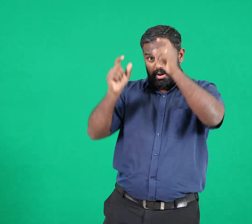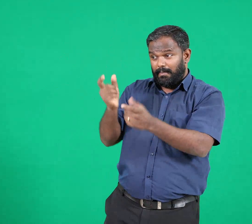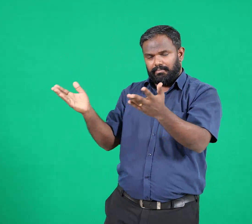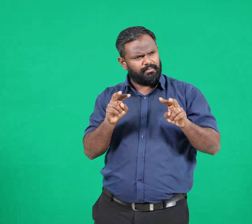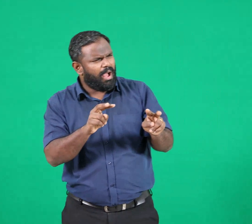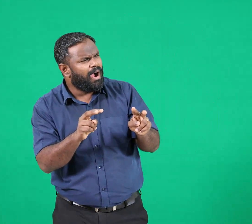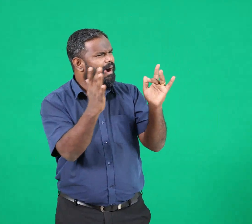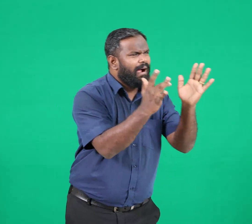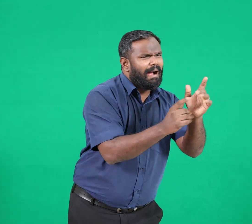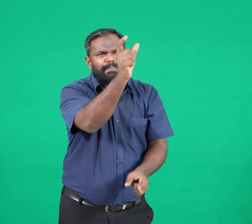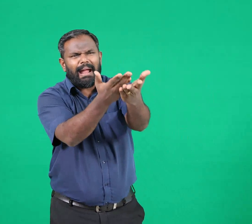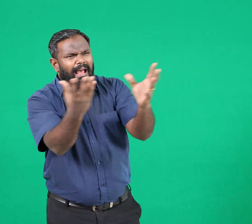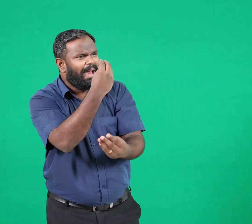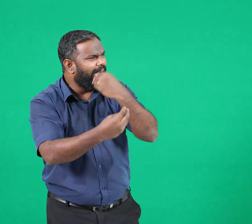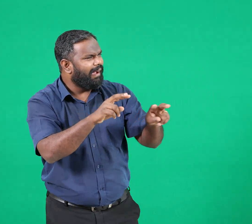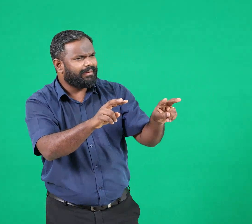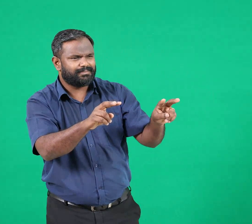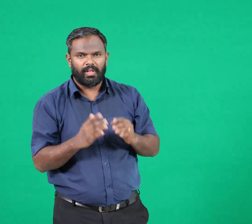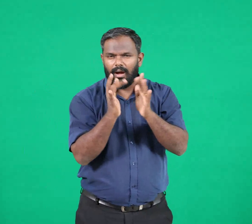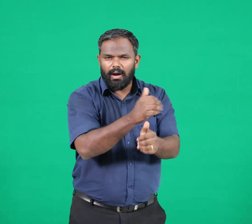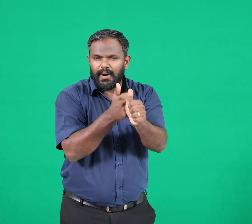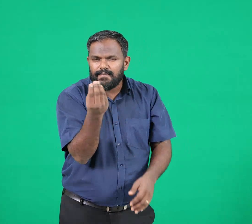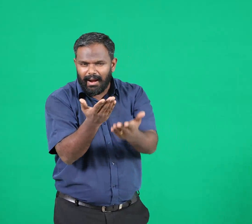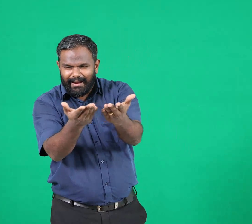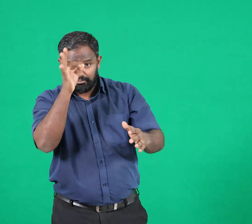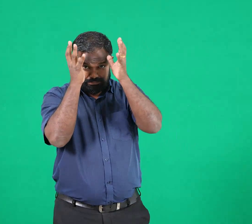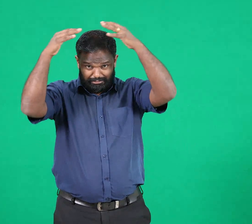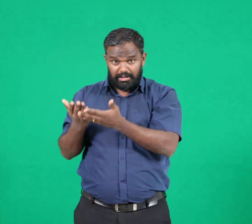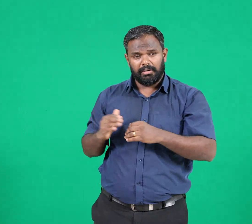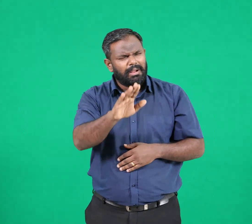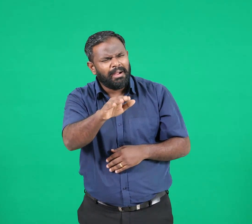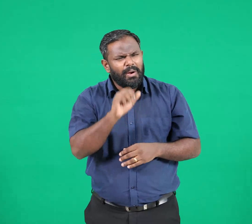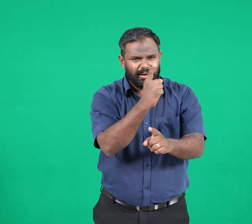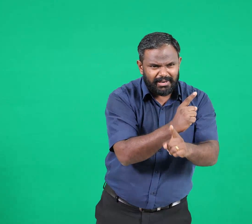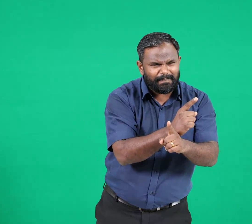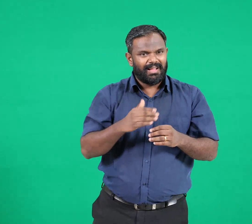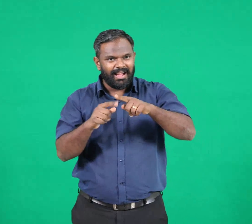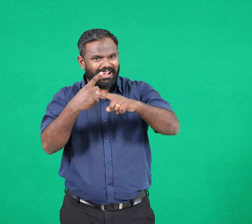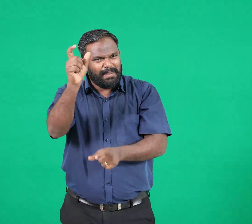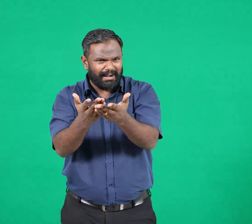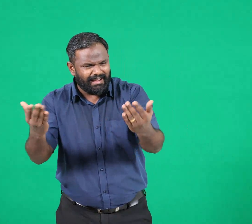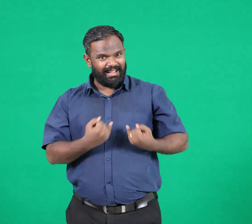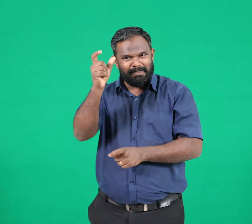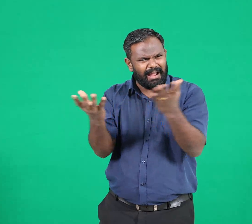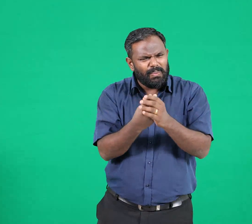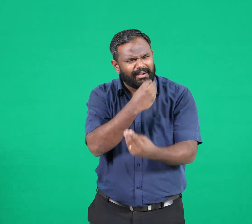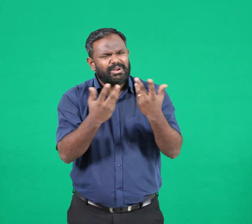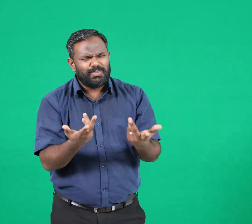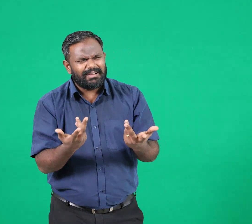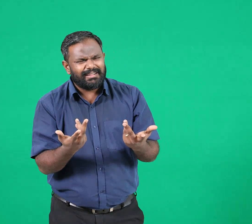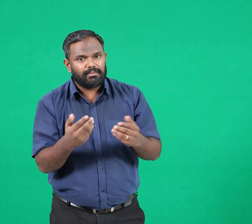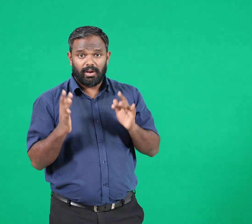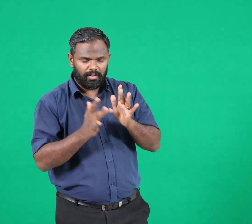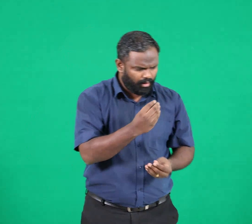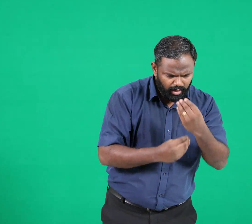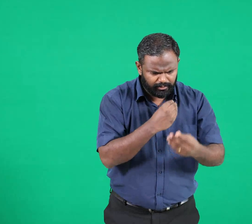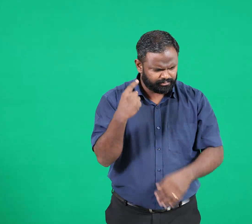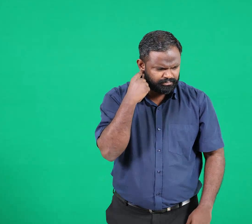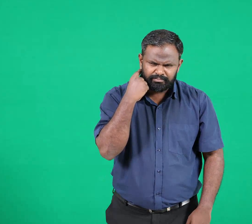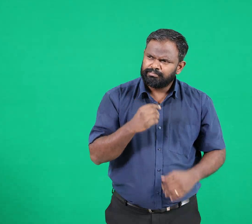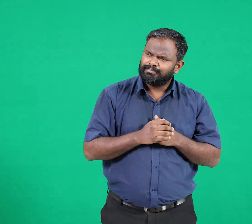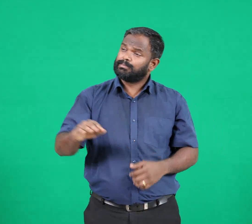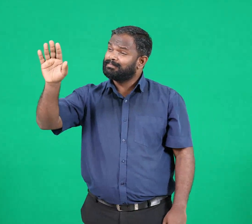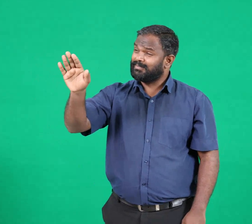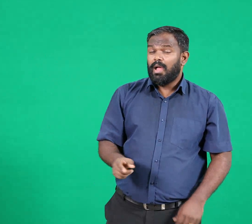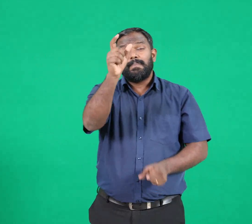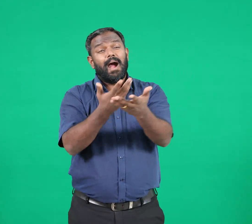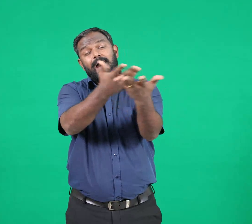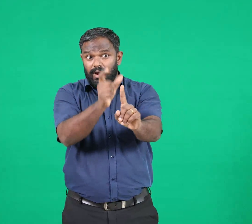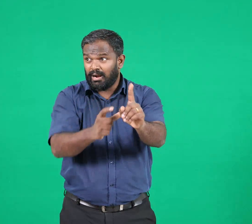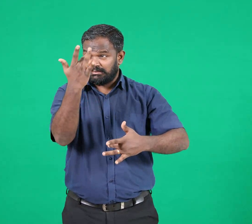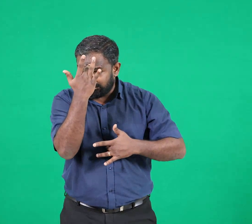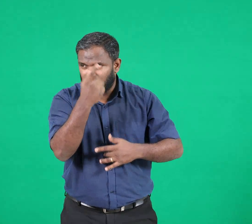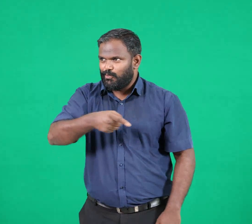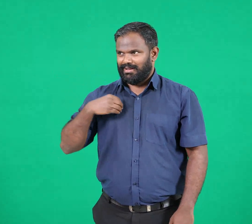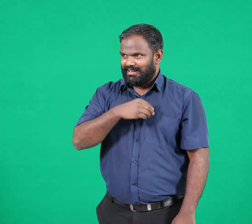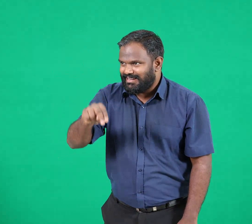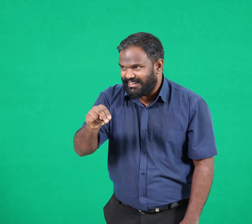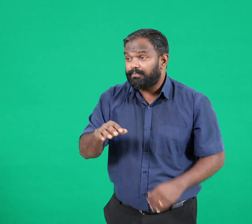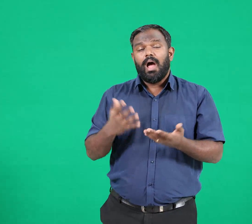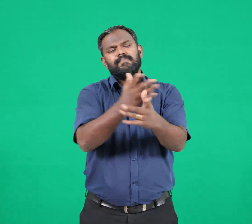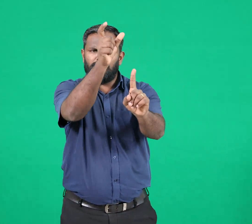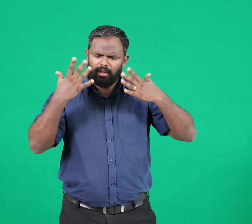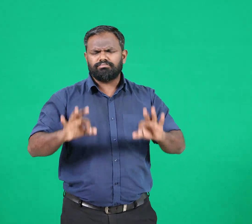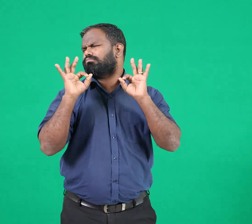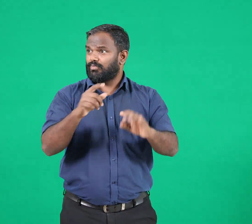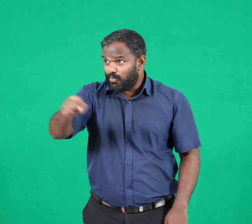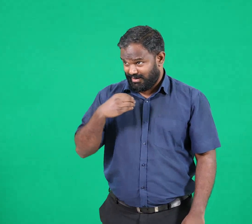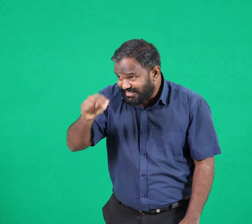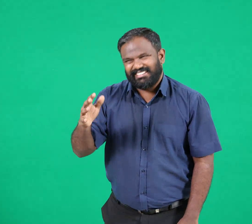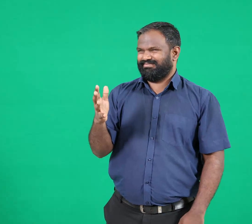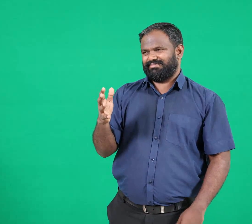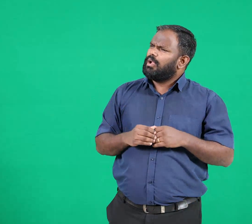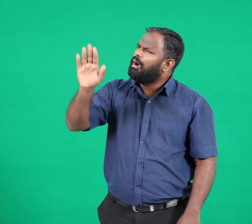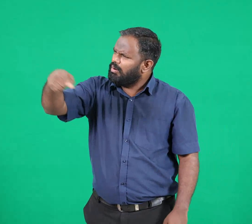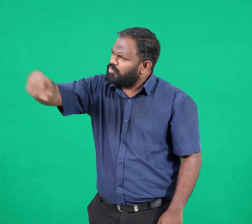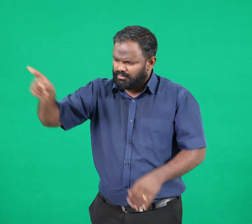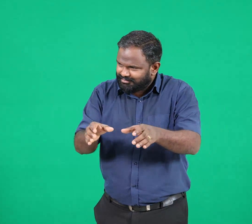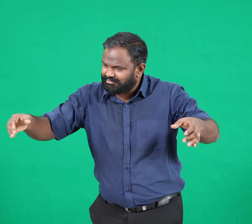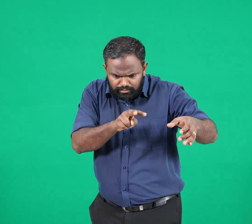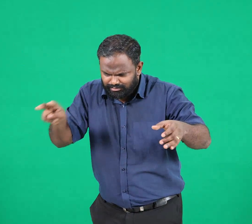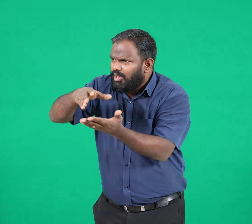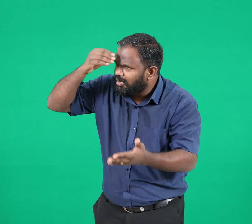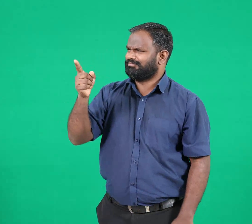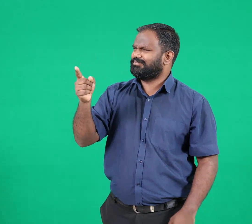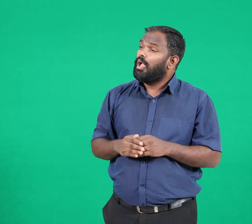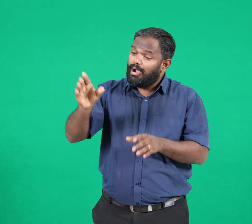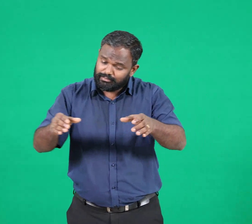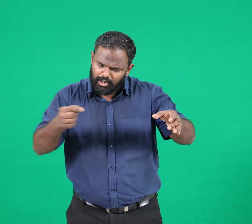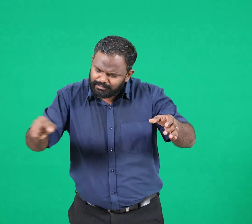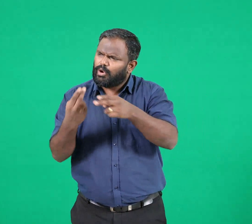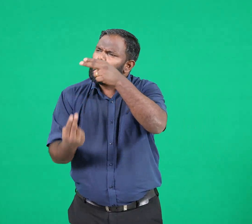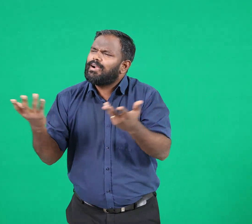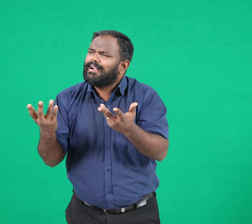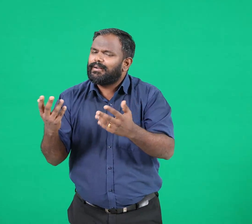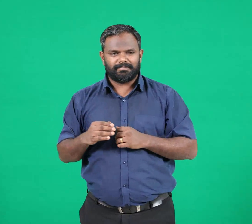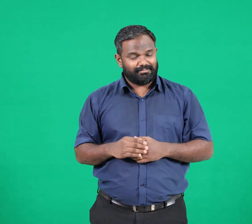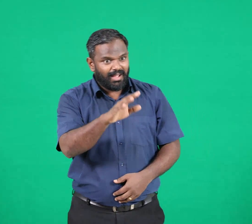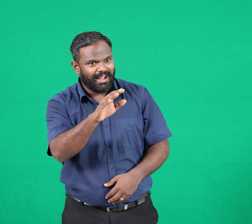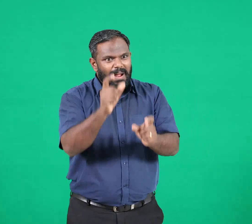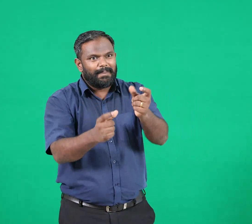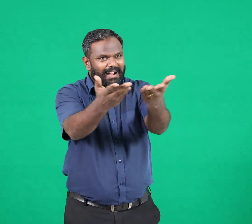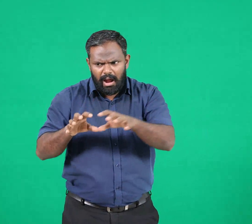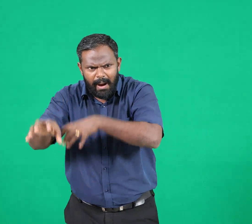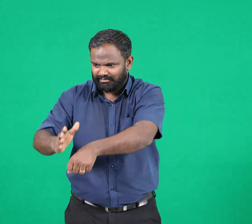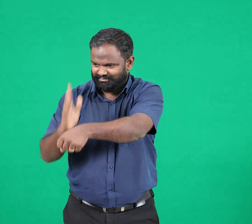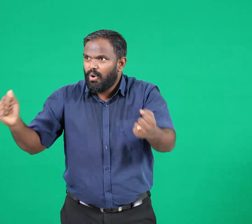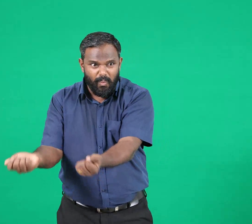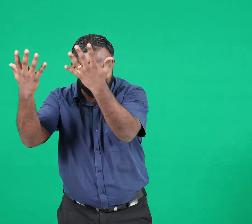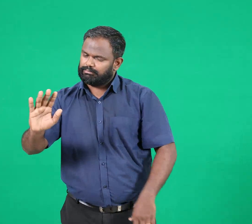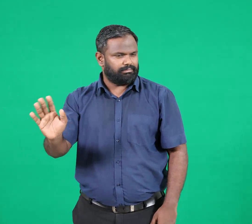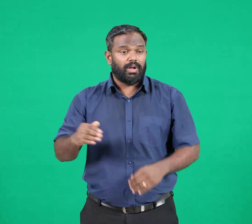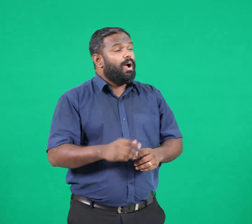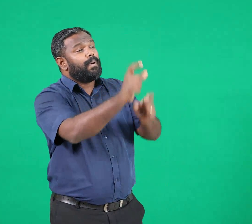When the Pharisees saw this, they asked His disciples, "Why does your Teacher eat with tax collectors and sinners?" On hearing this, Jesus said, "It is not the healthy who need a doctor, but the sick.